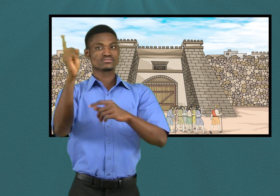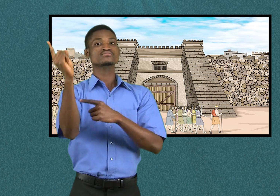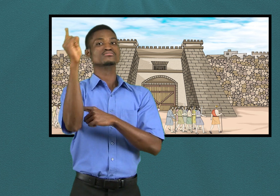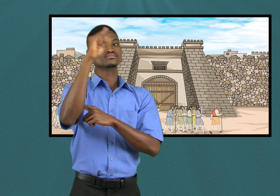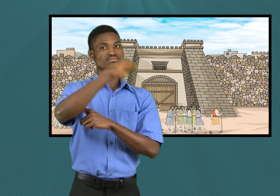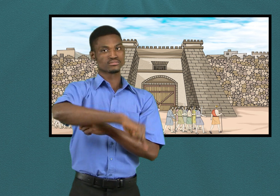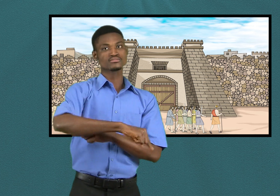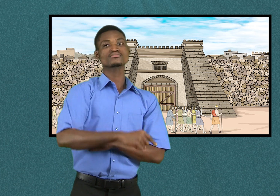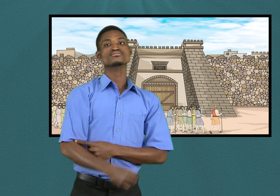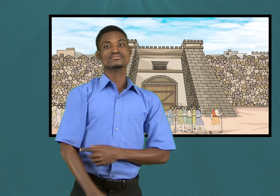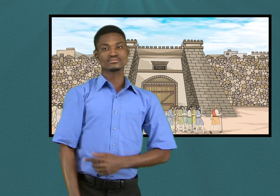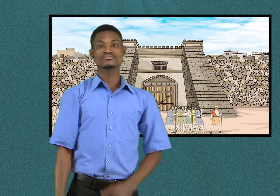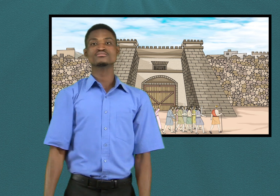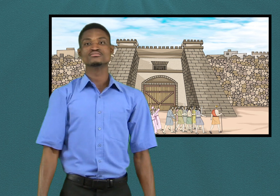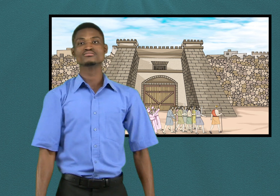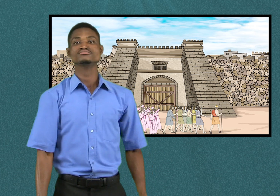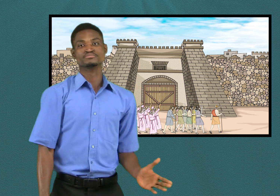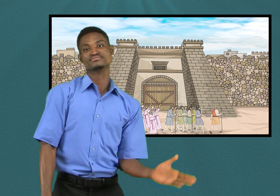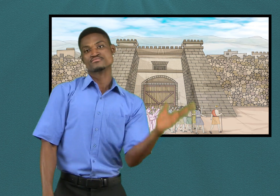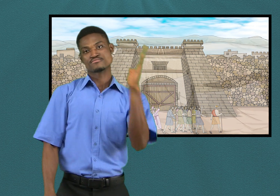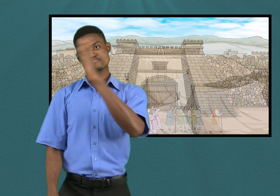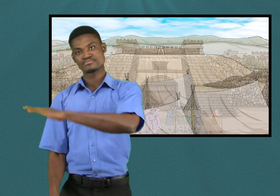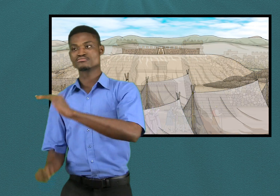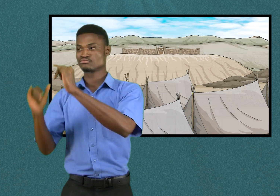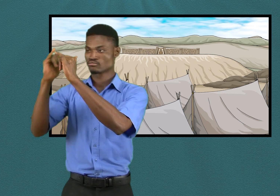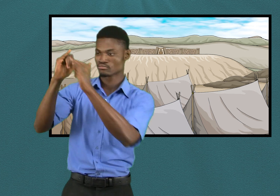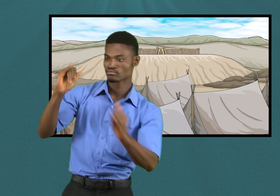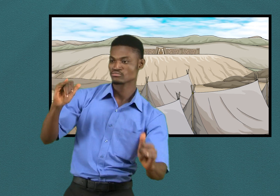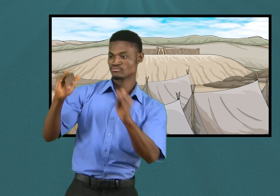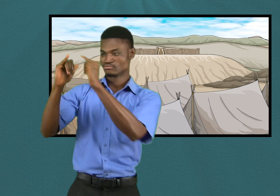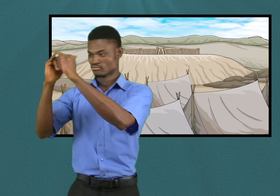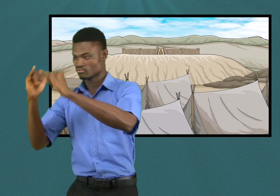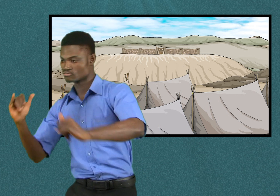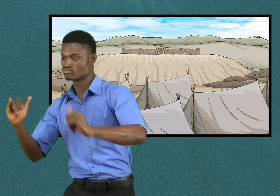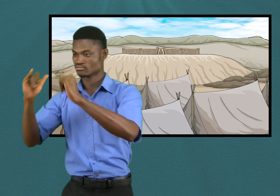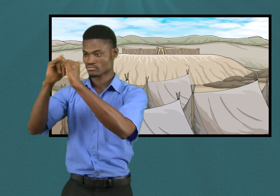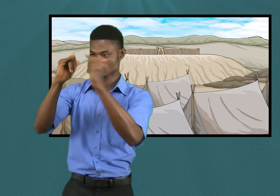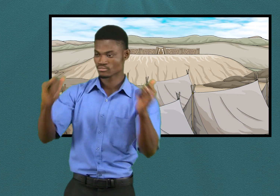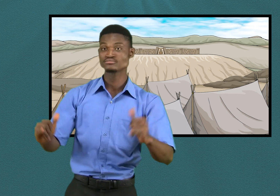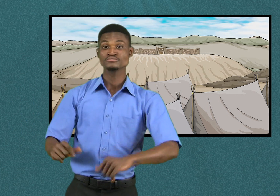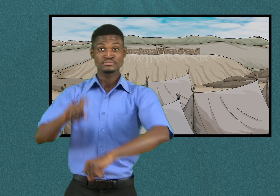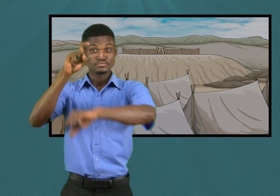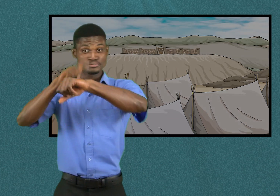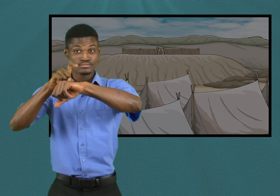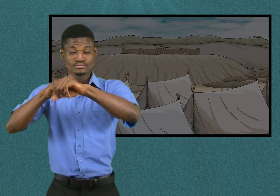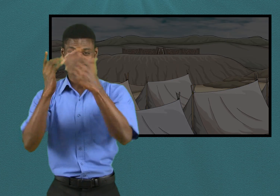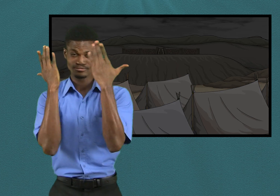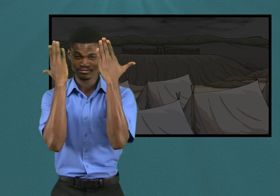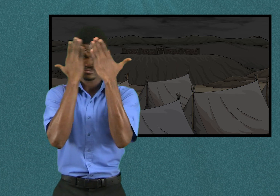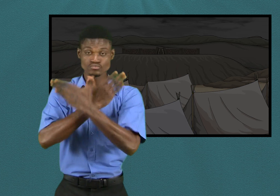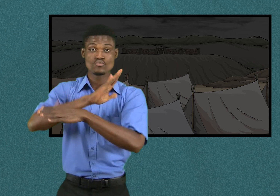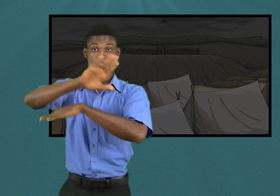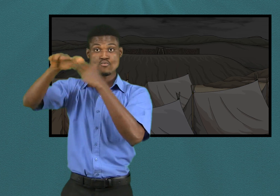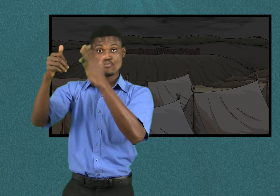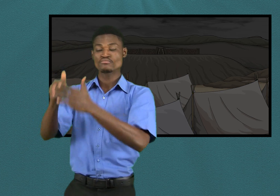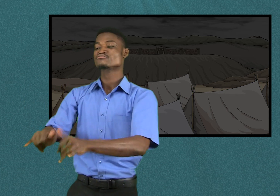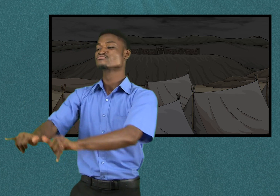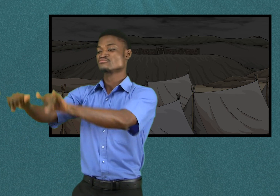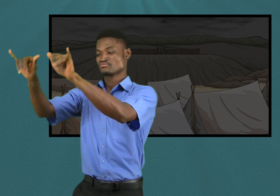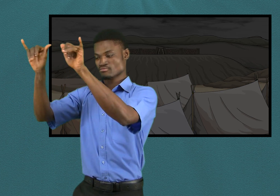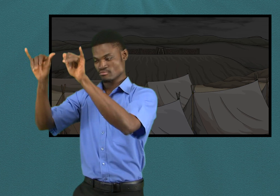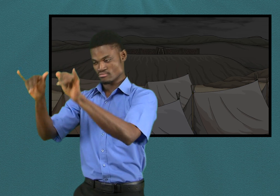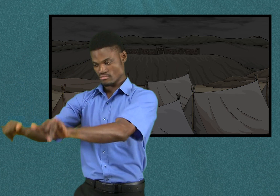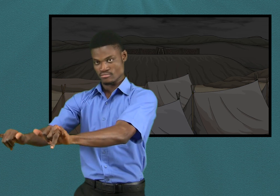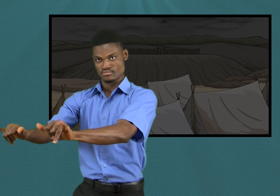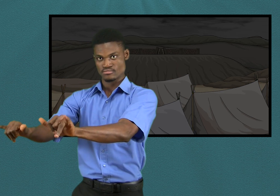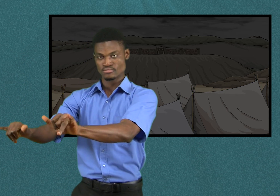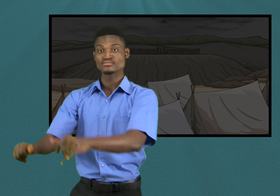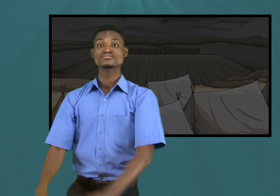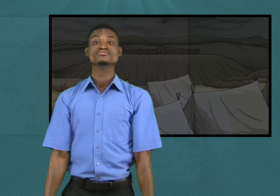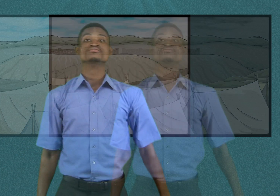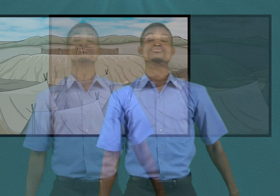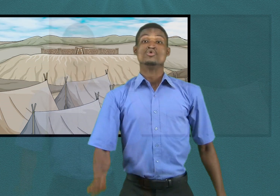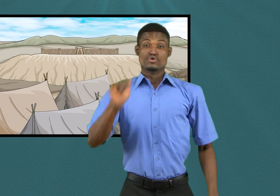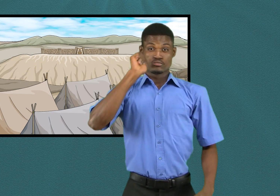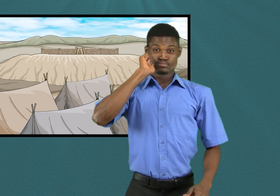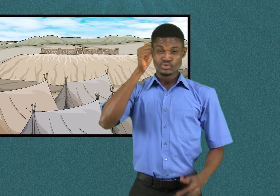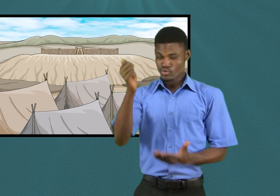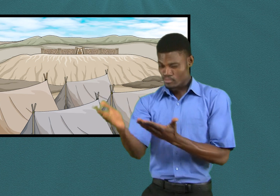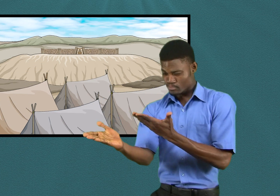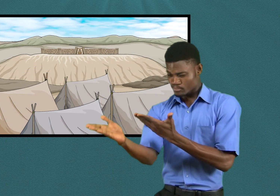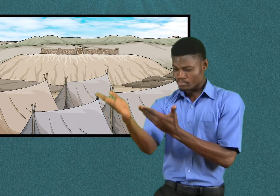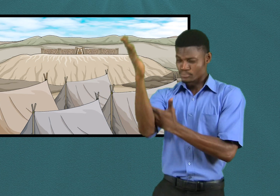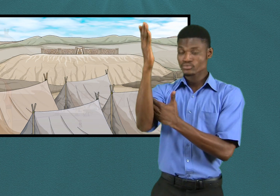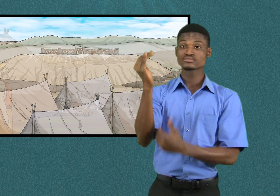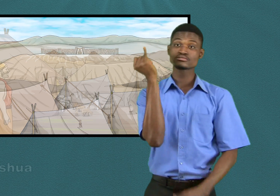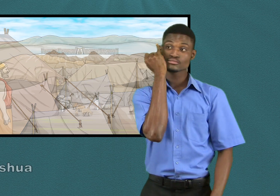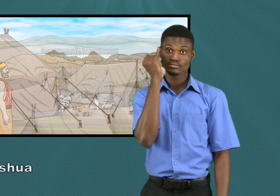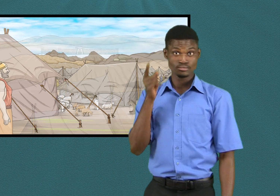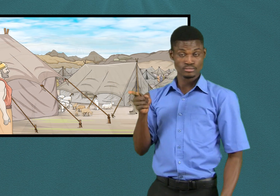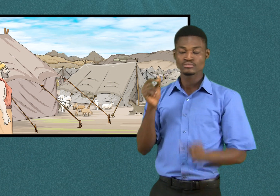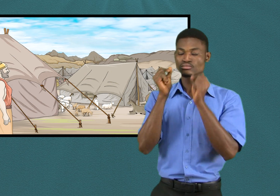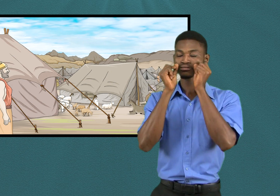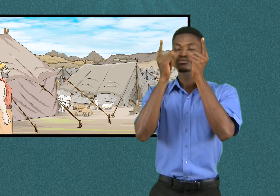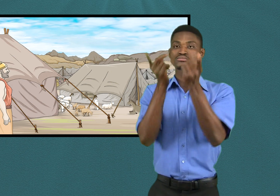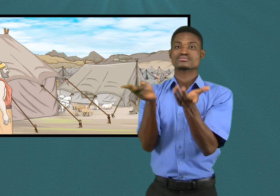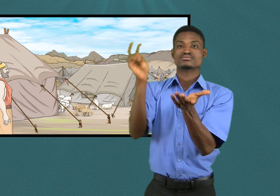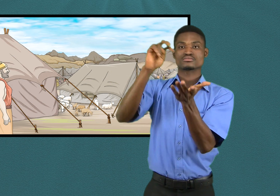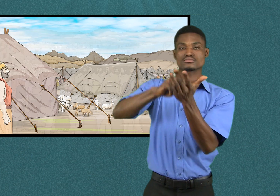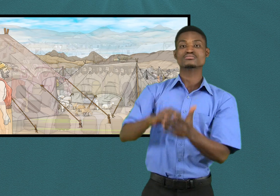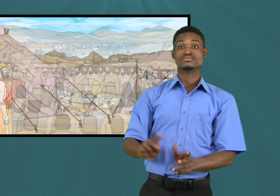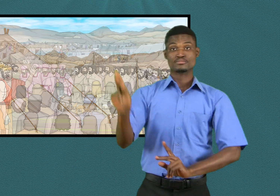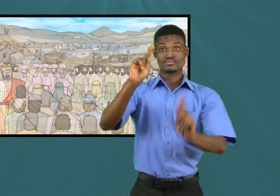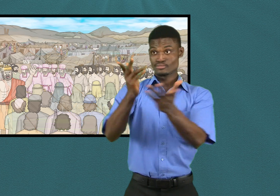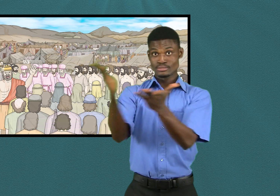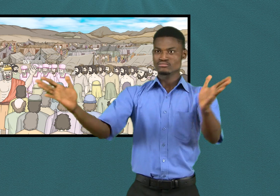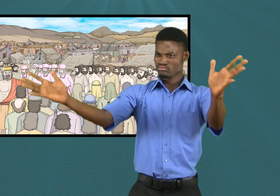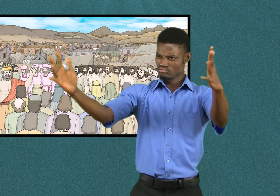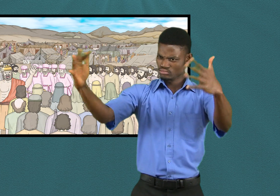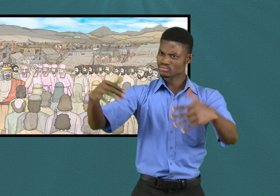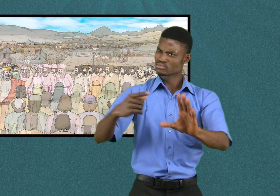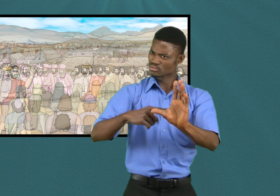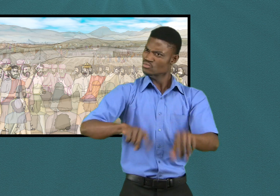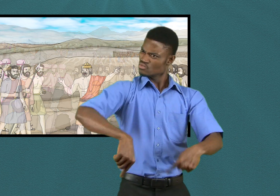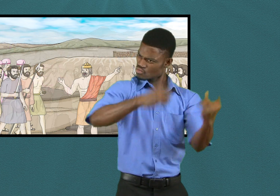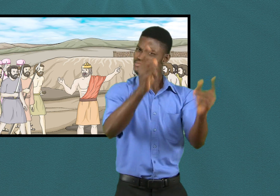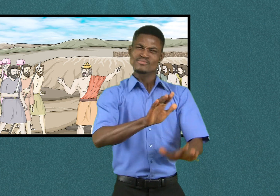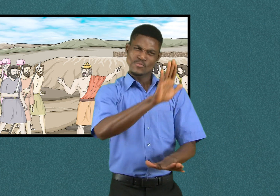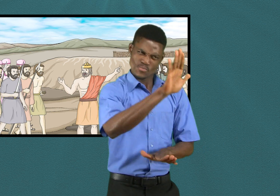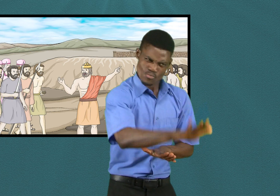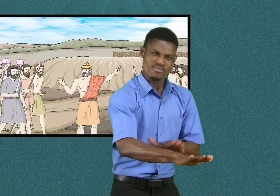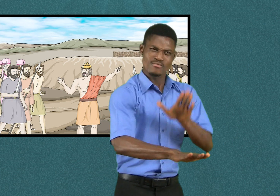And the people returned to the camp and spent the night there.